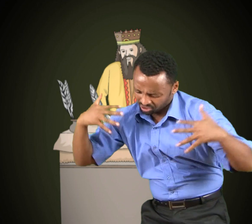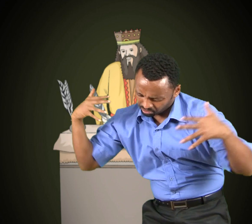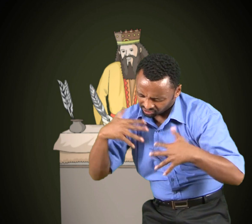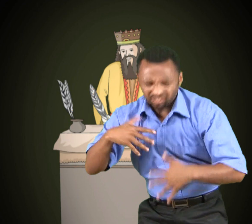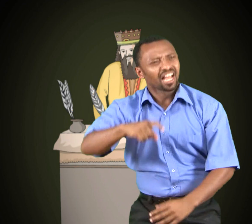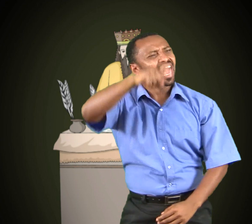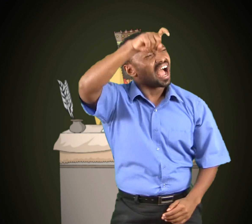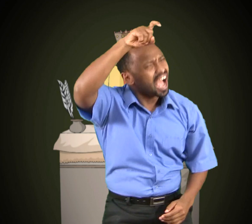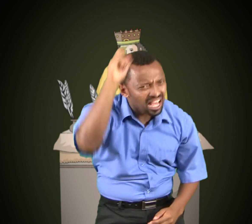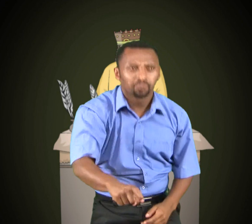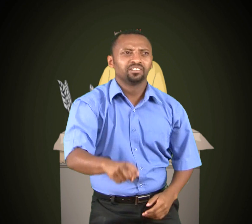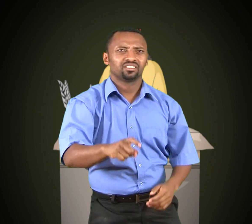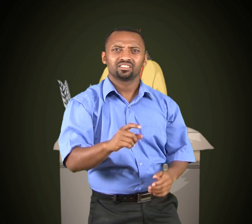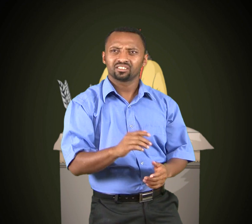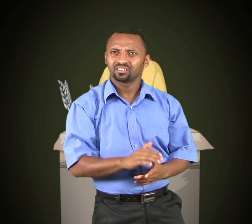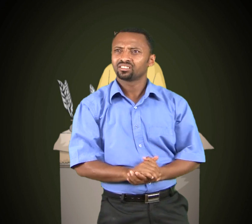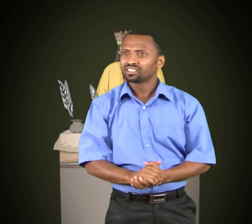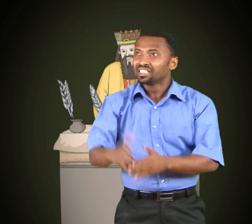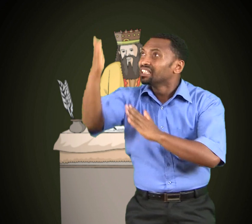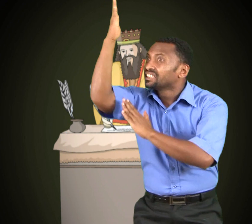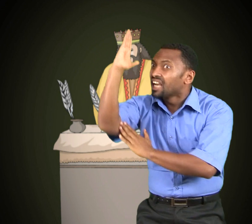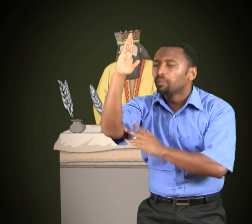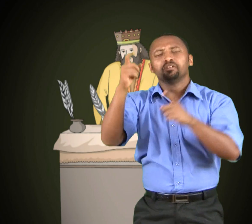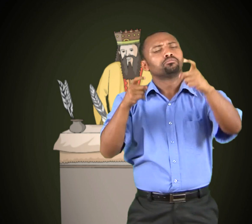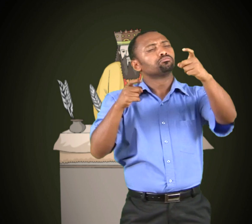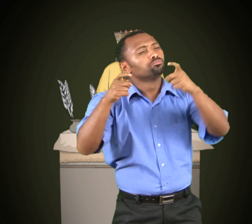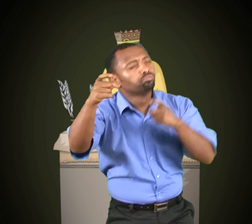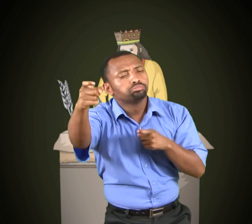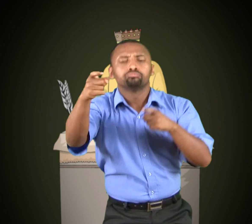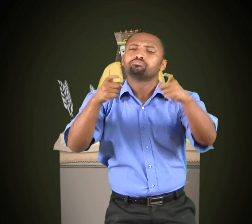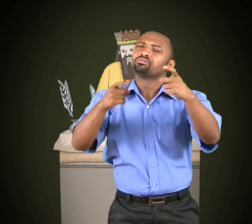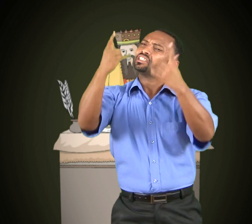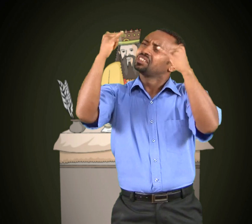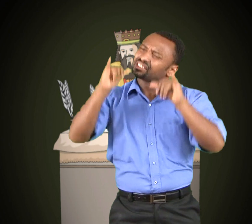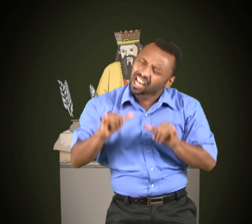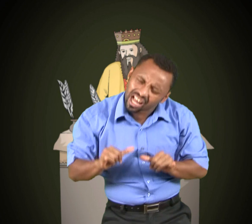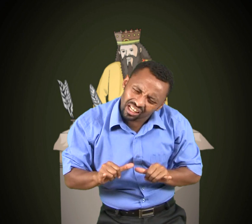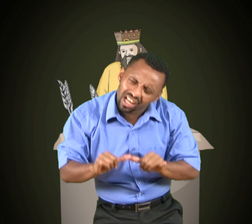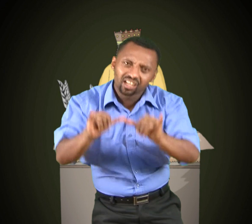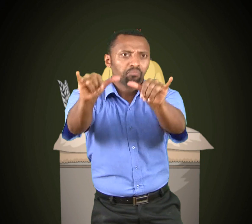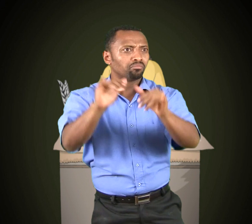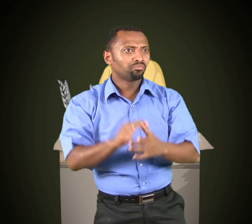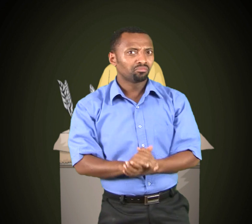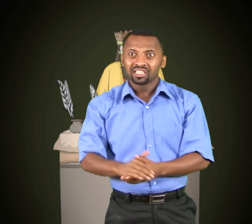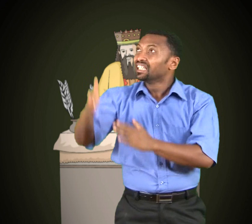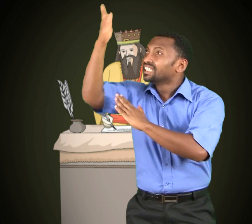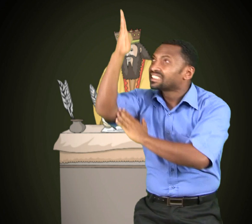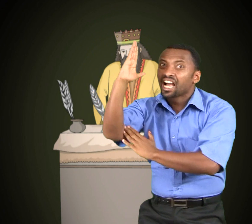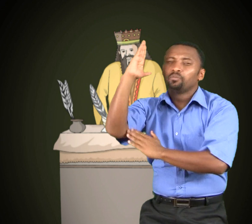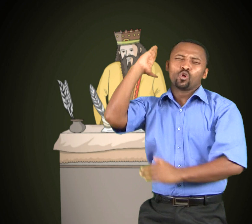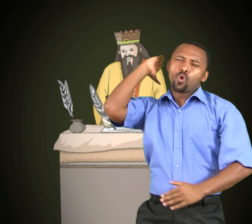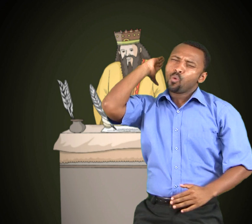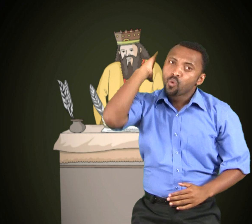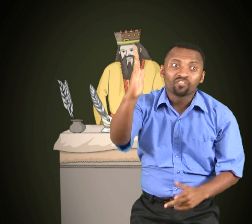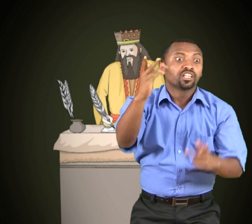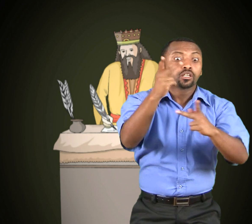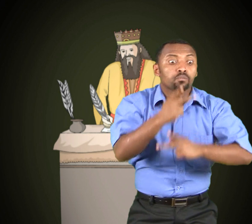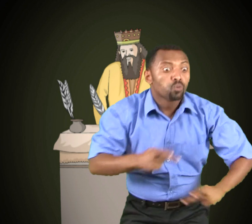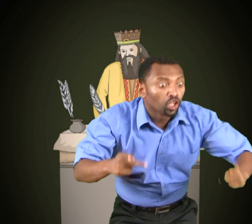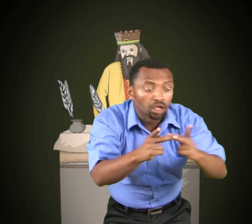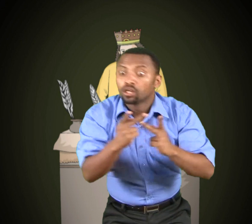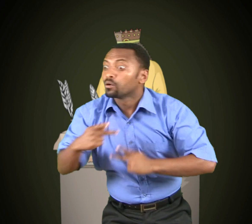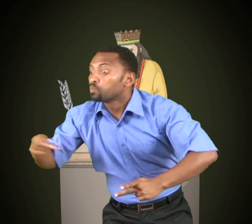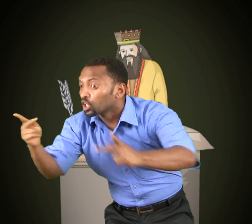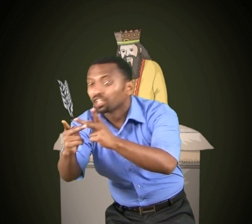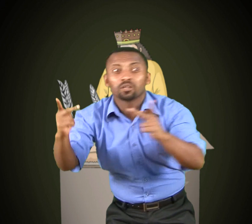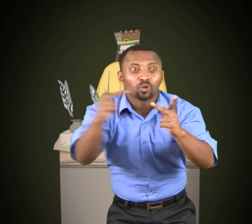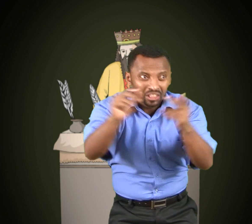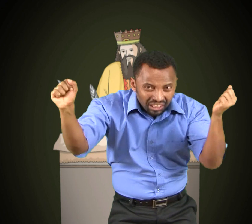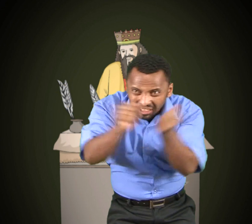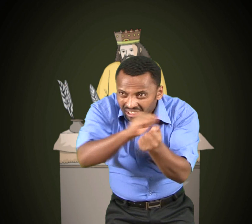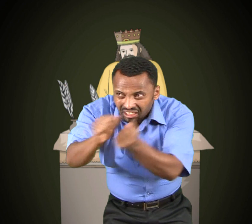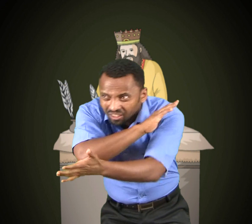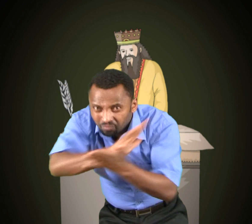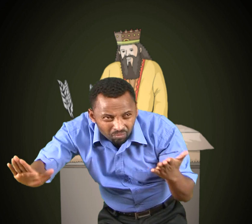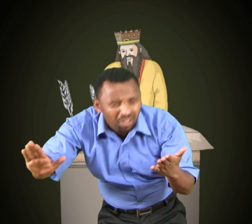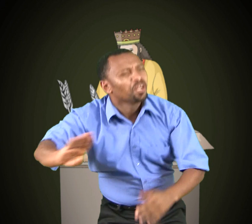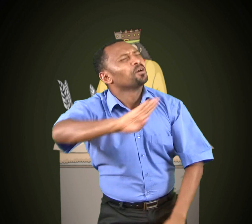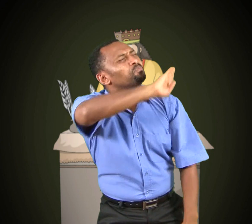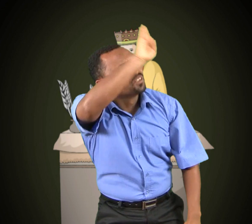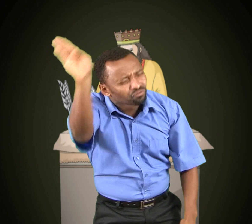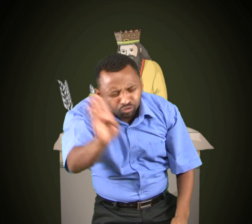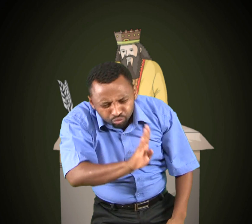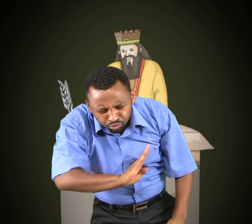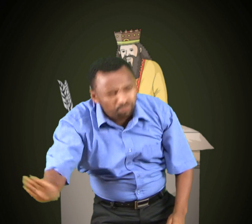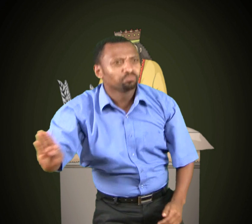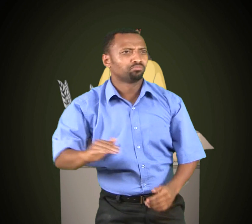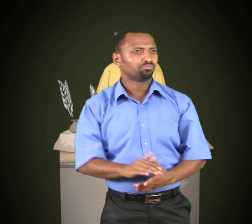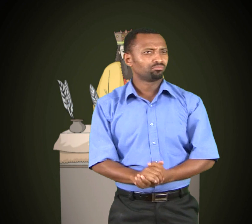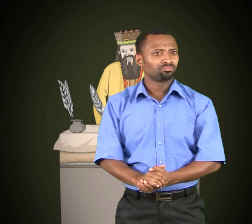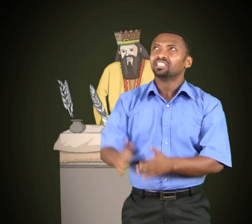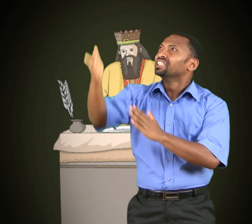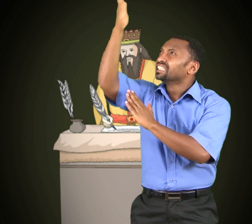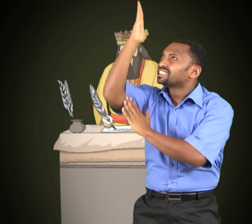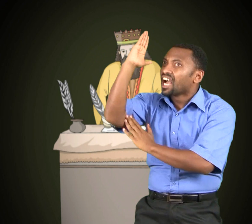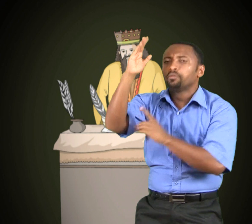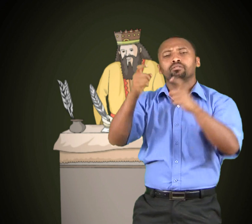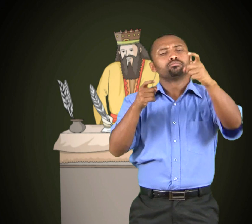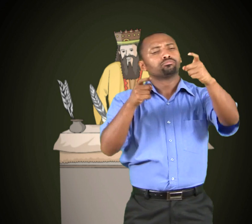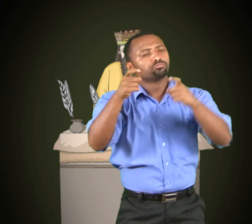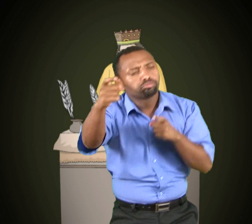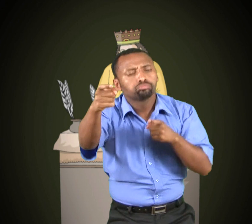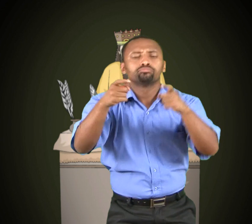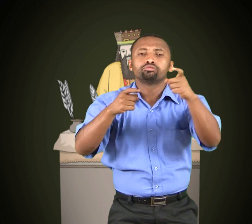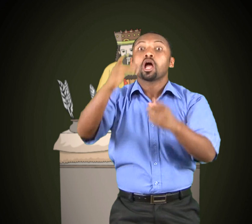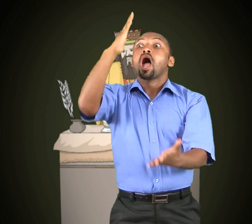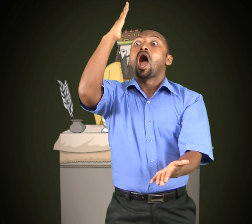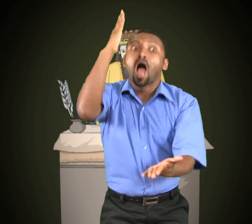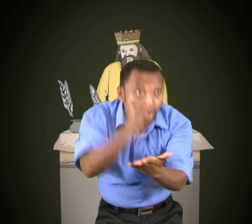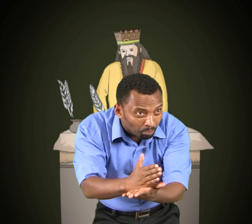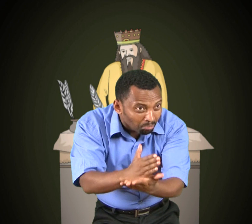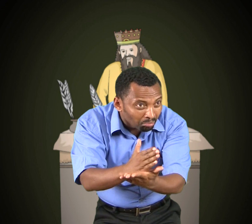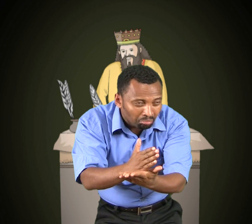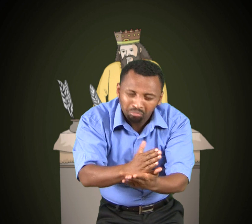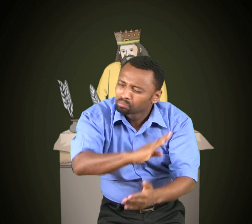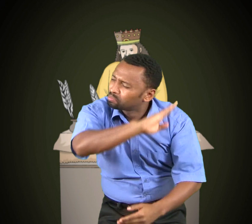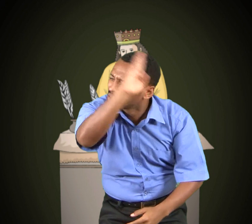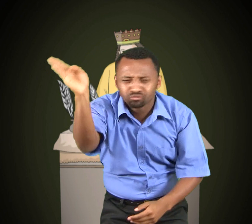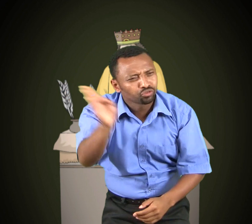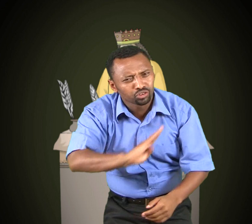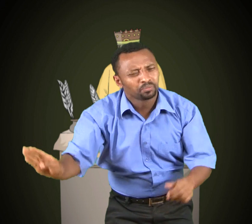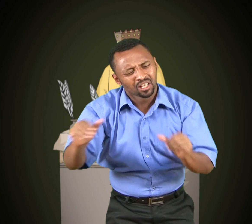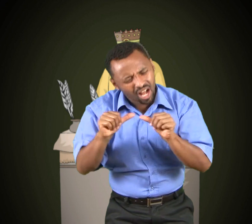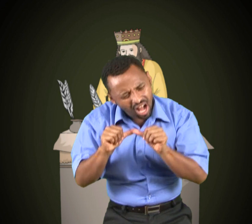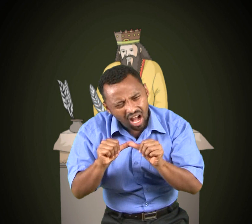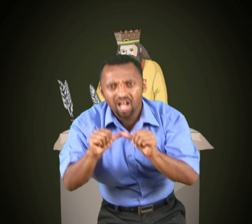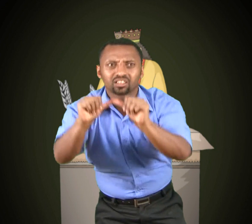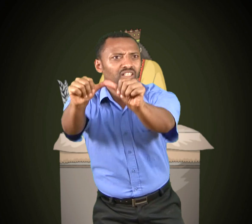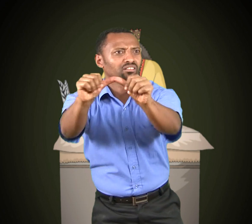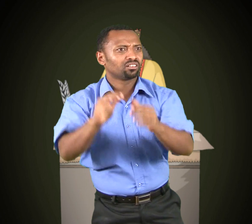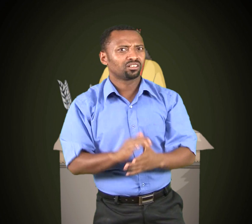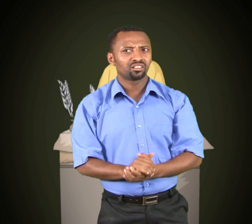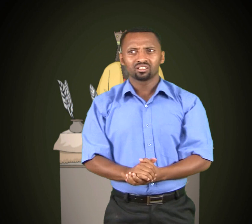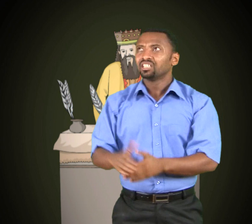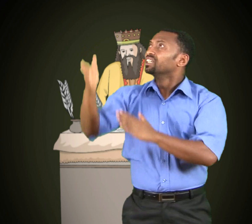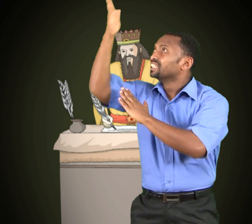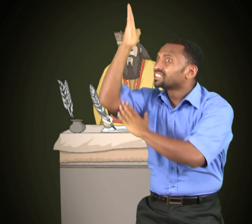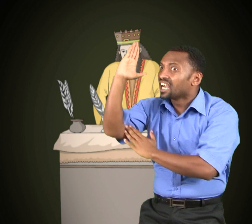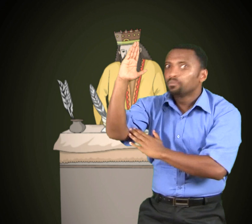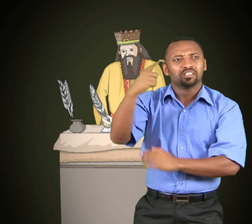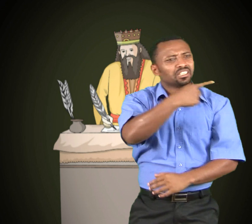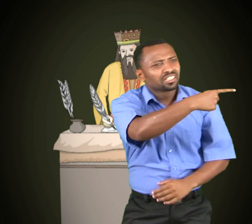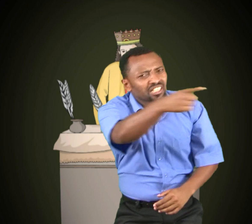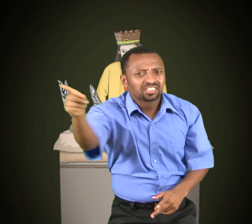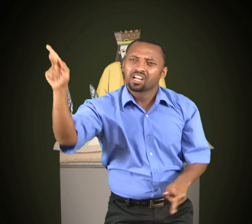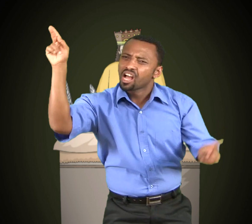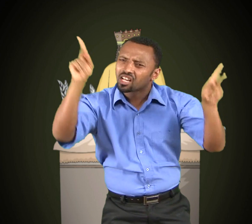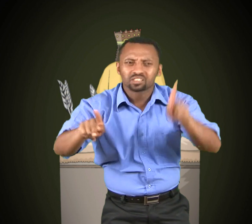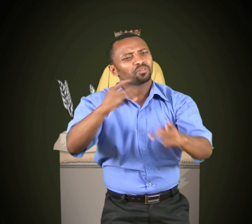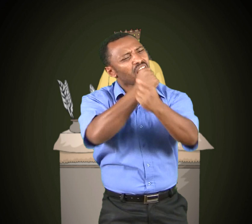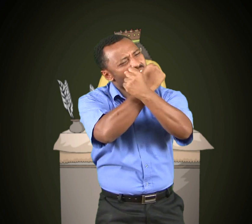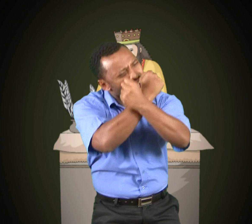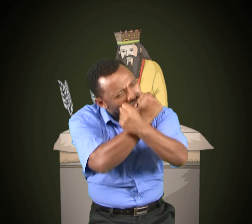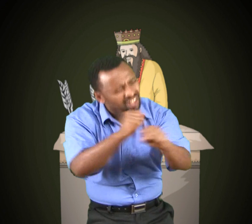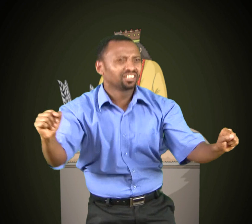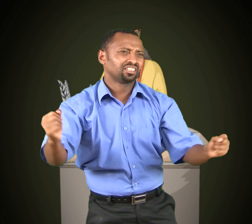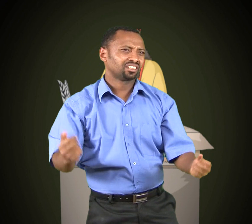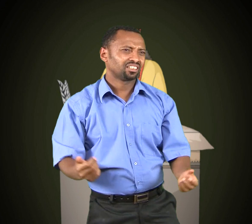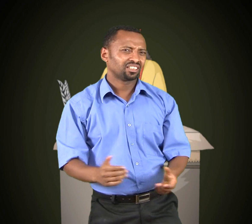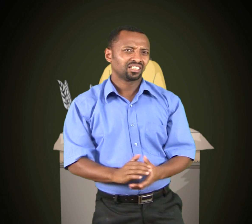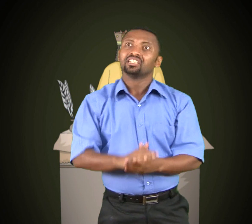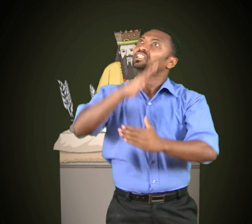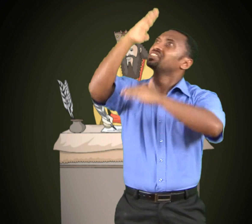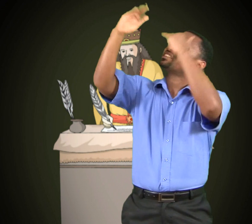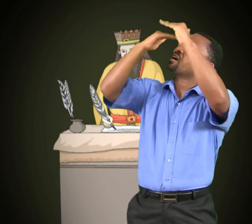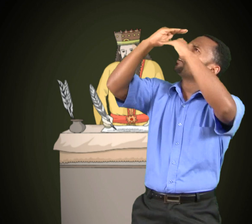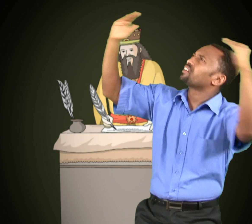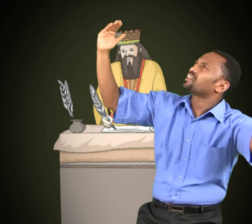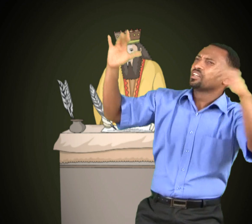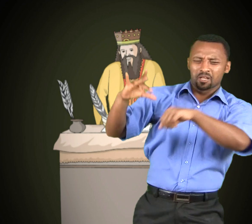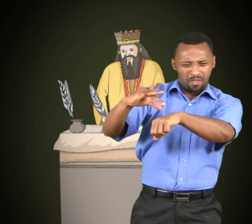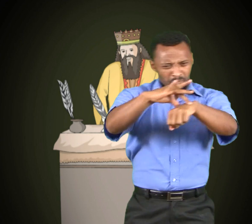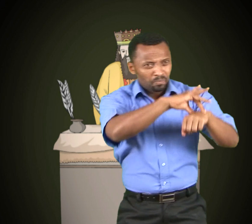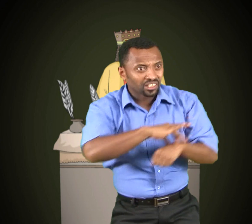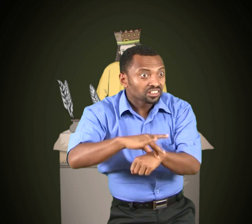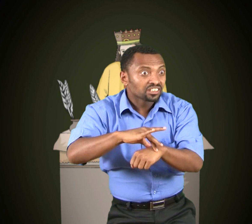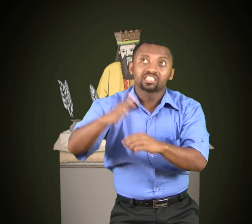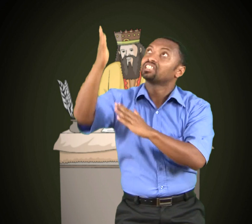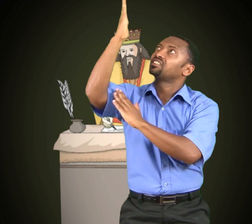His kingdom will never be destroyed, and His dominion will never end. He delivers and rescues;